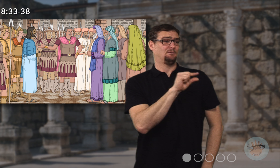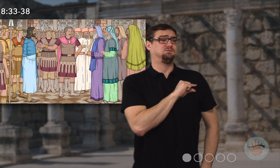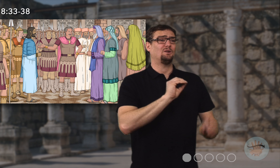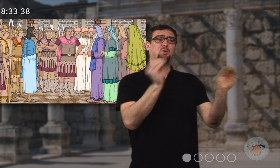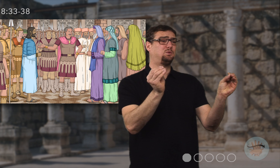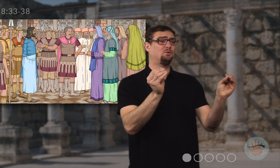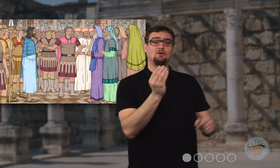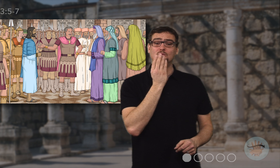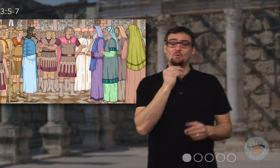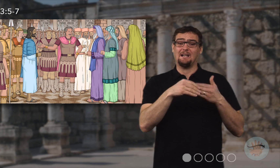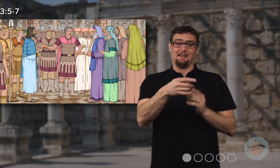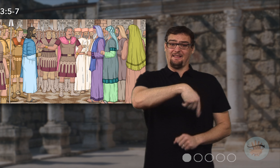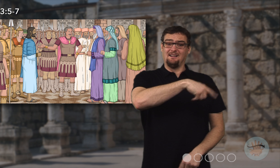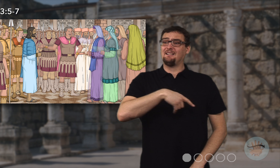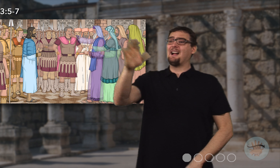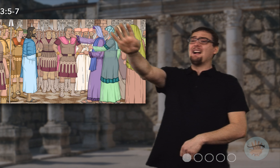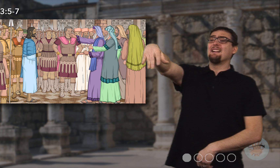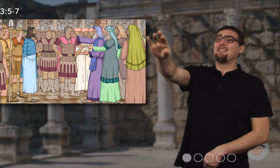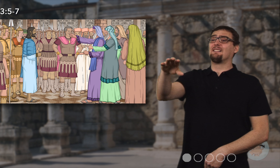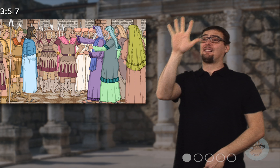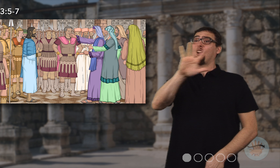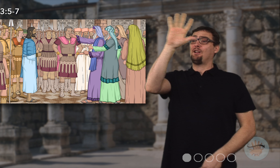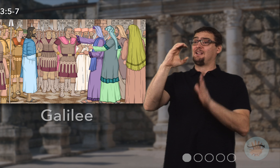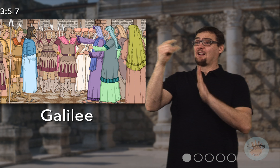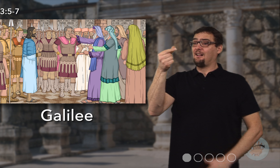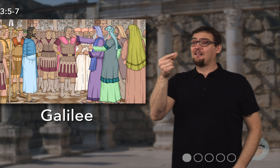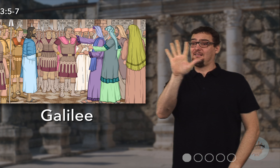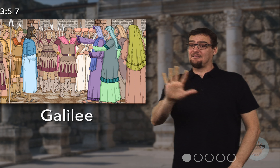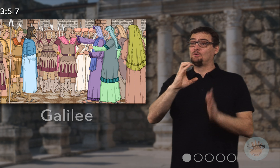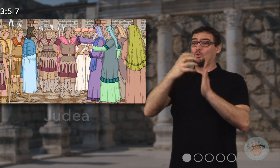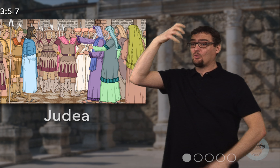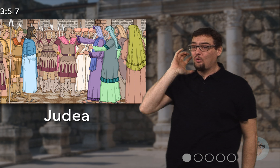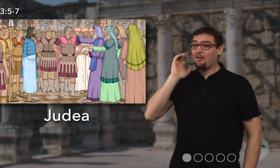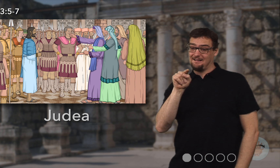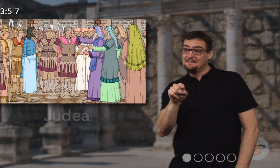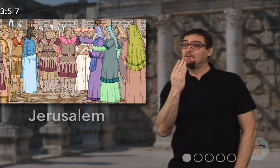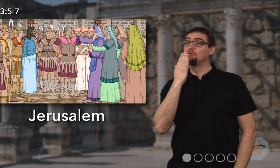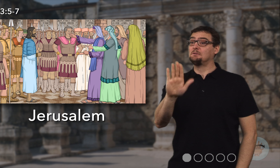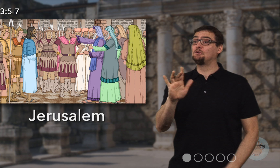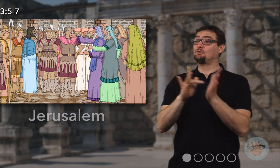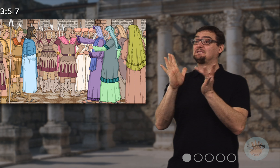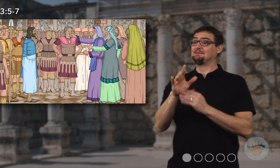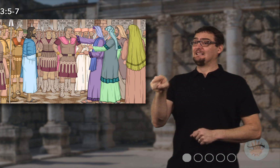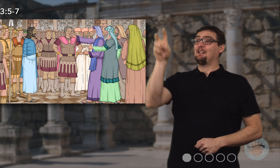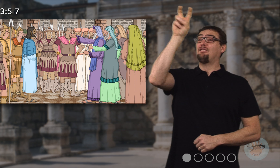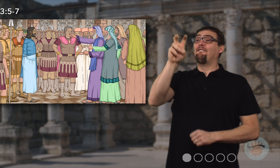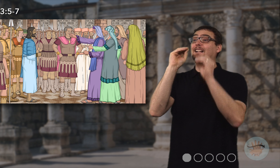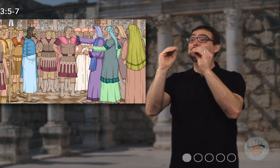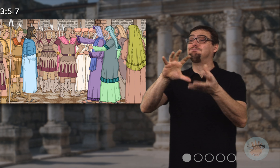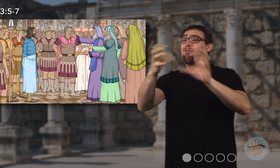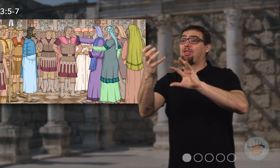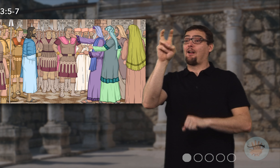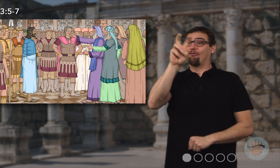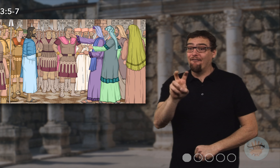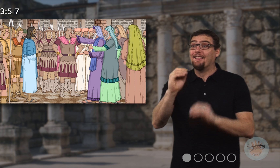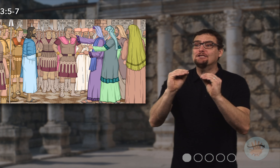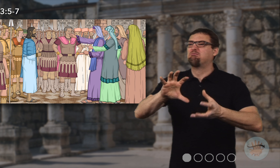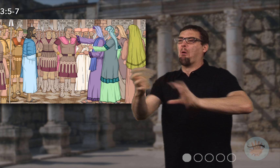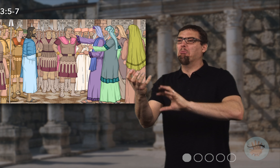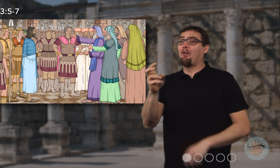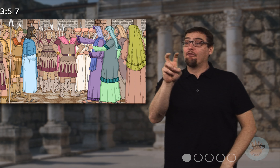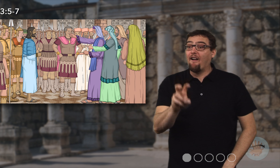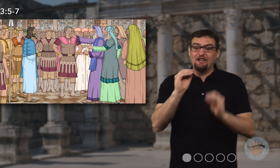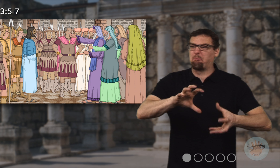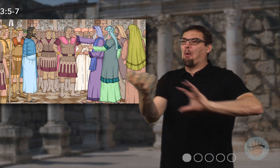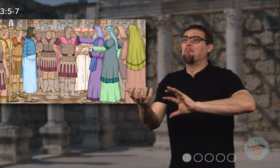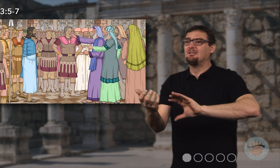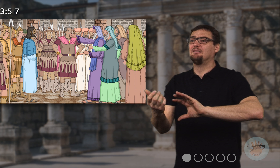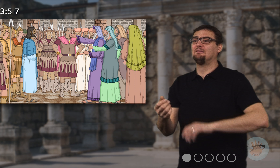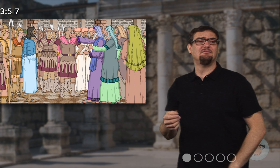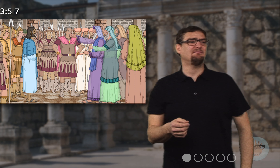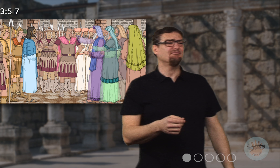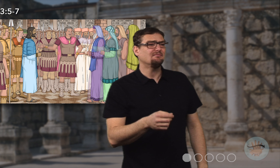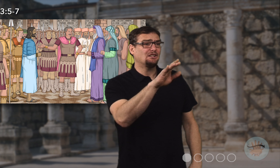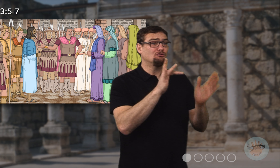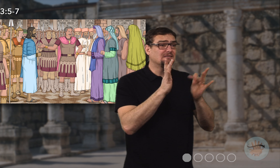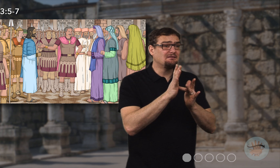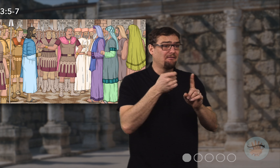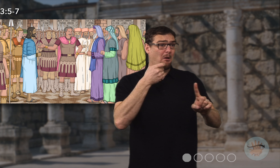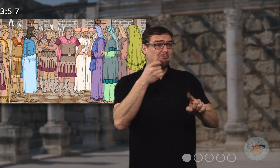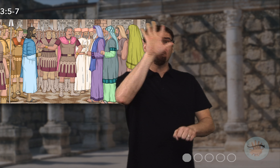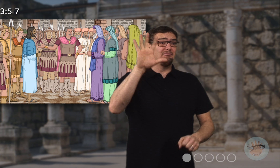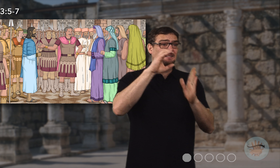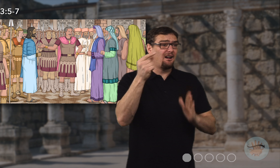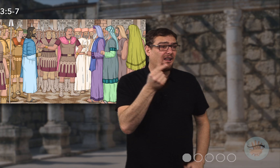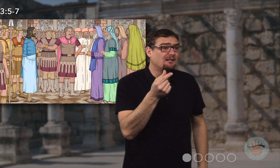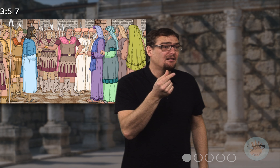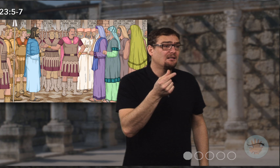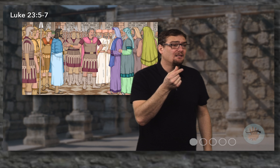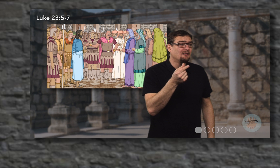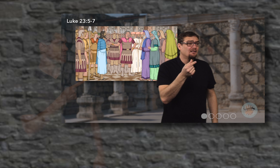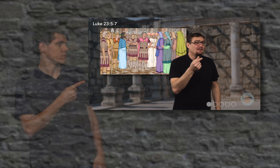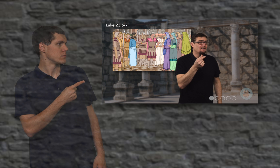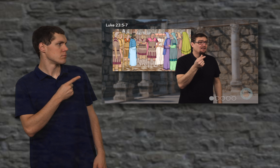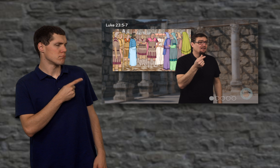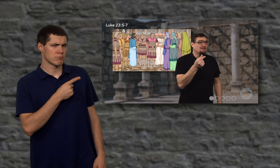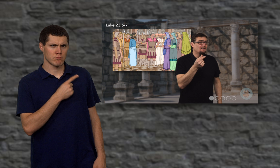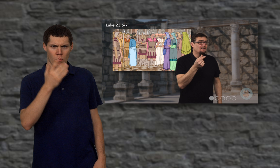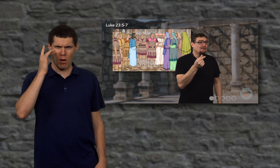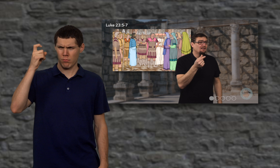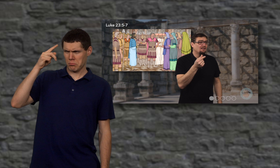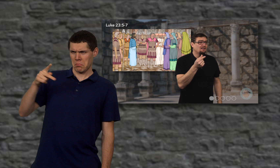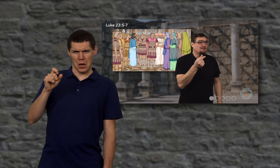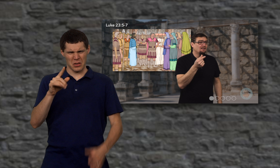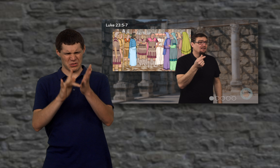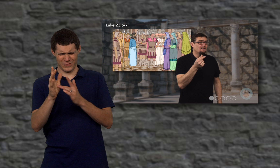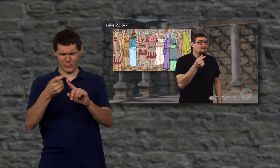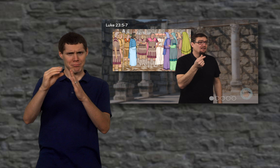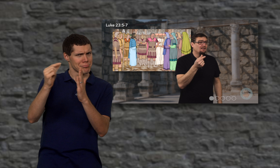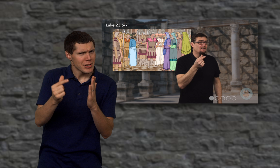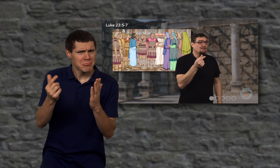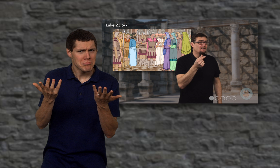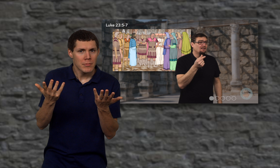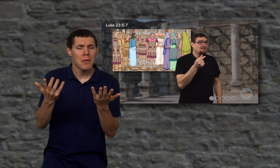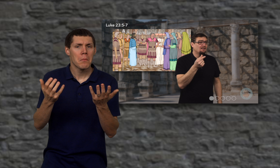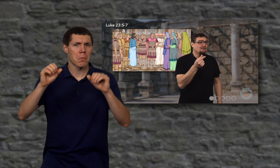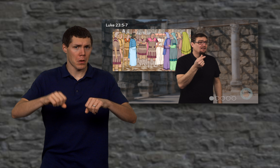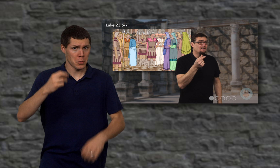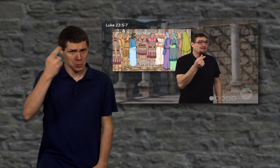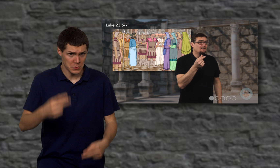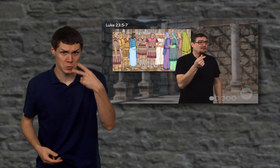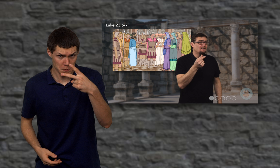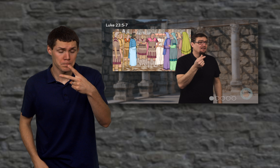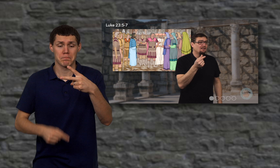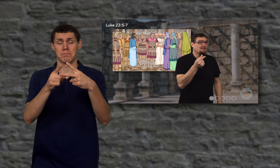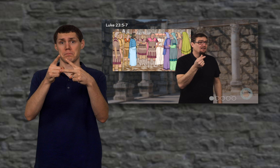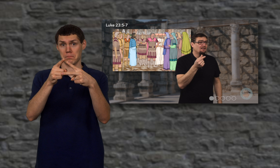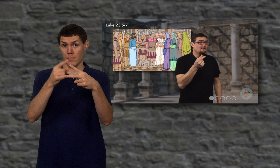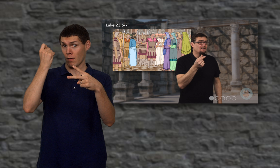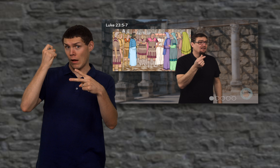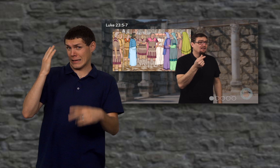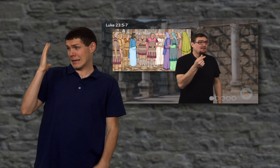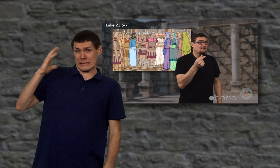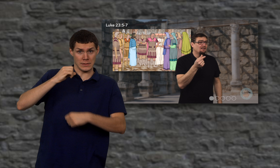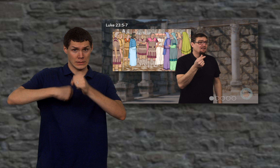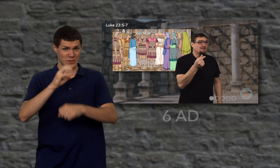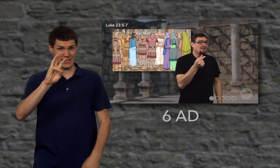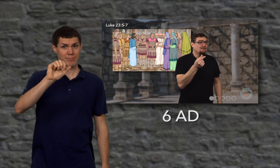But they kept insisting, “He stirs up the people all over Judea with His teaching.